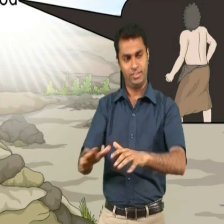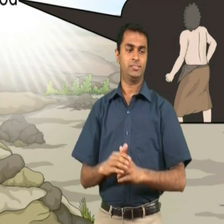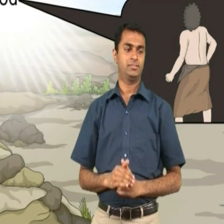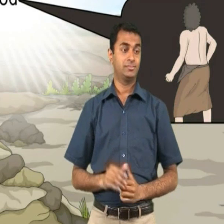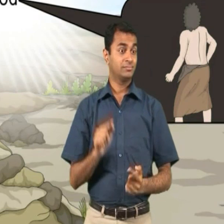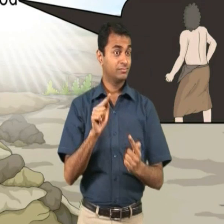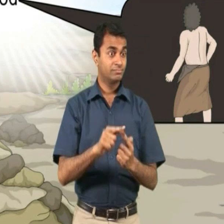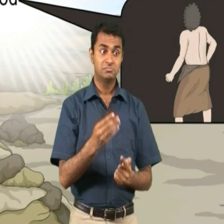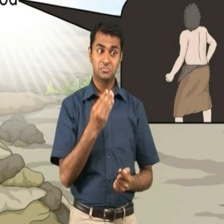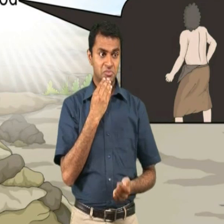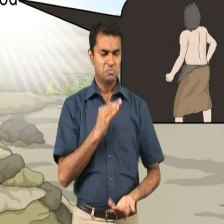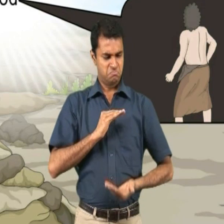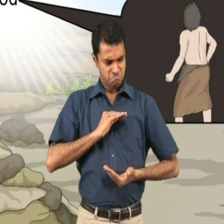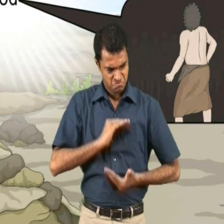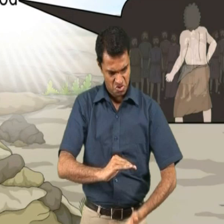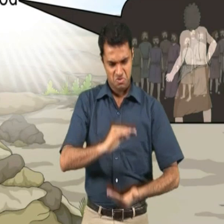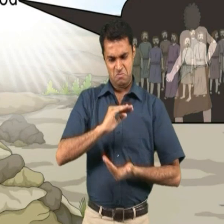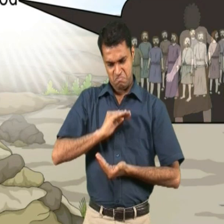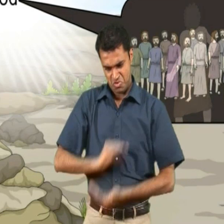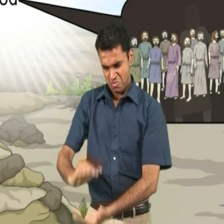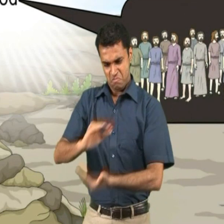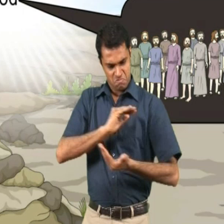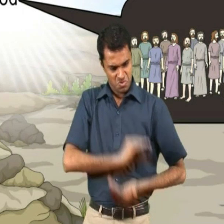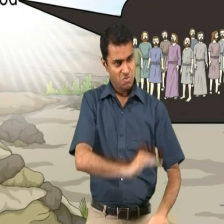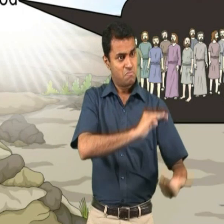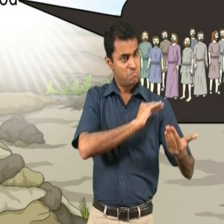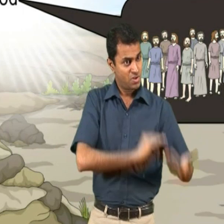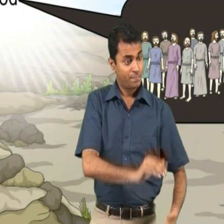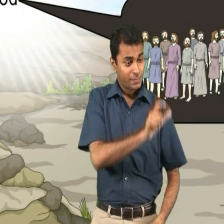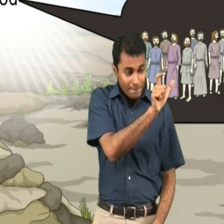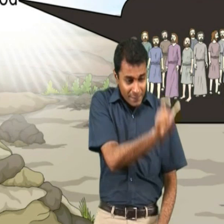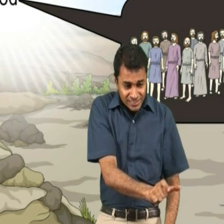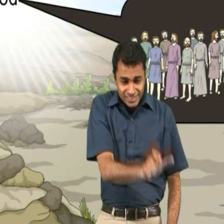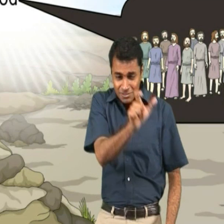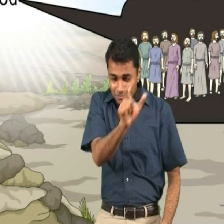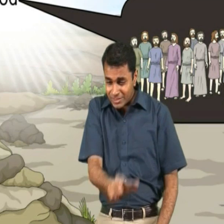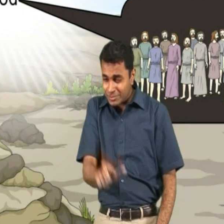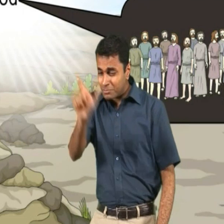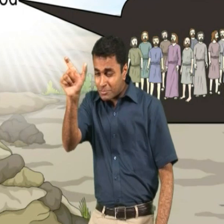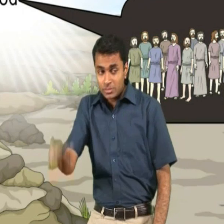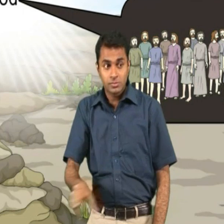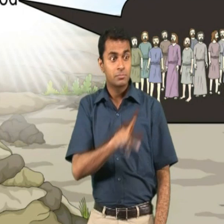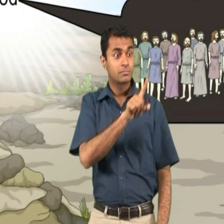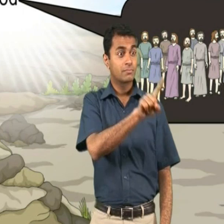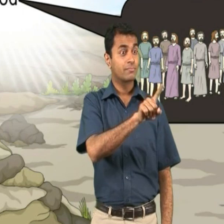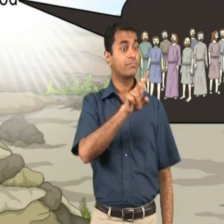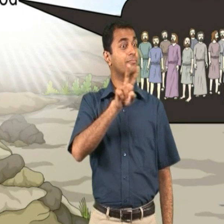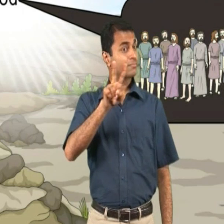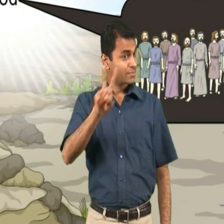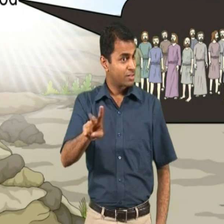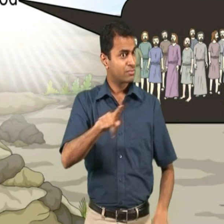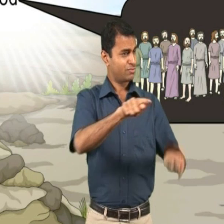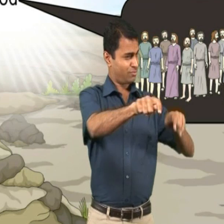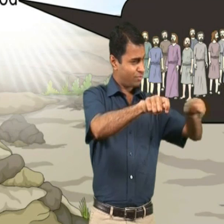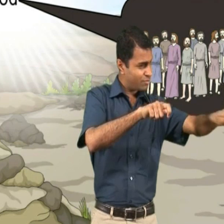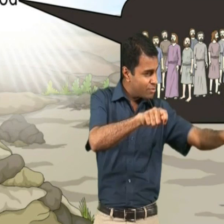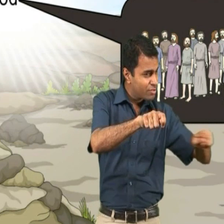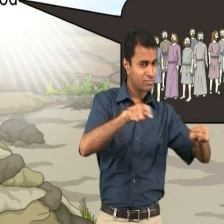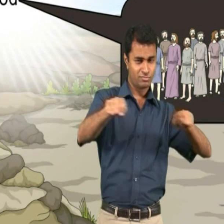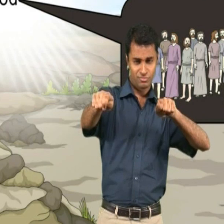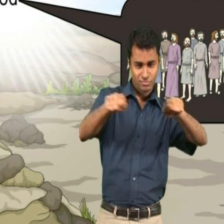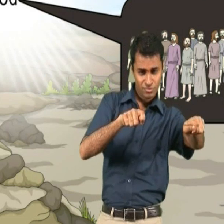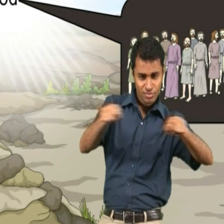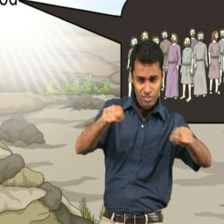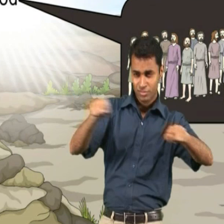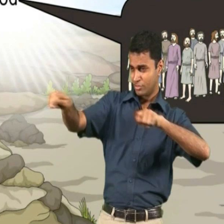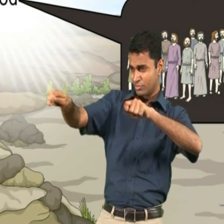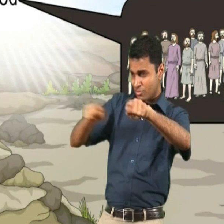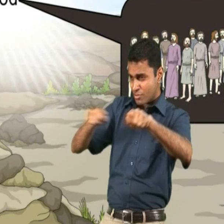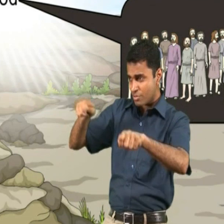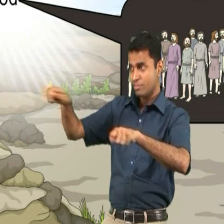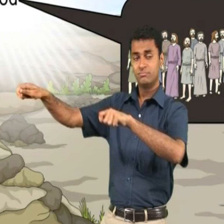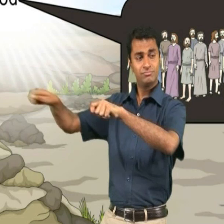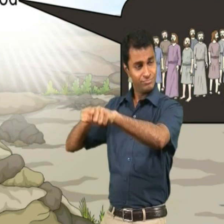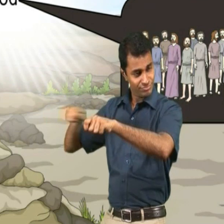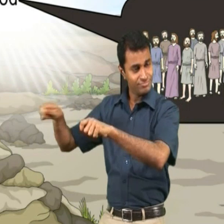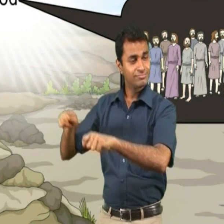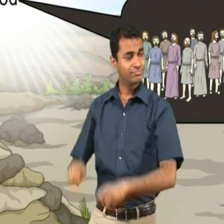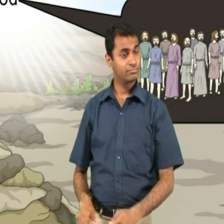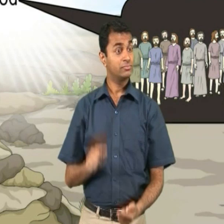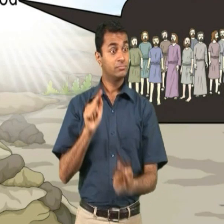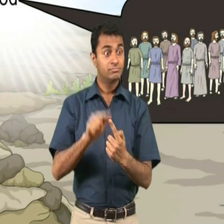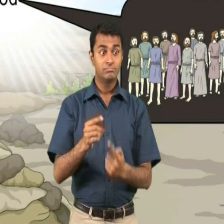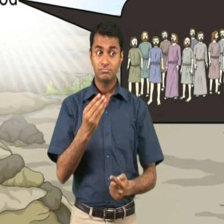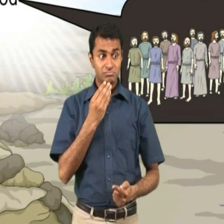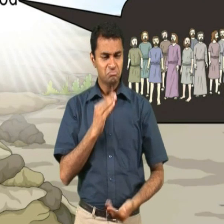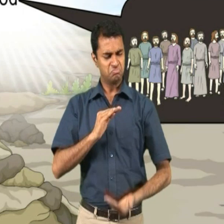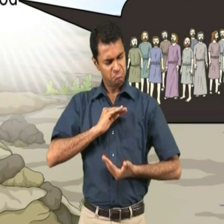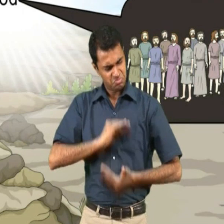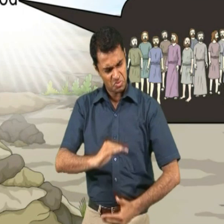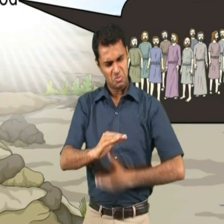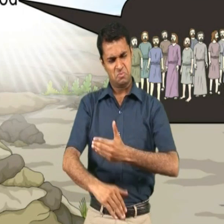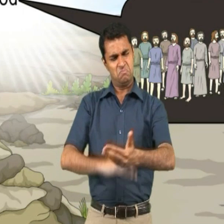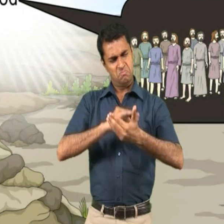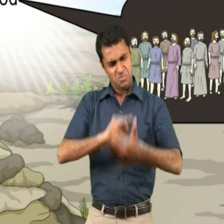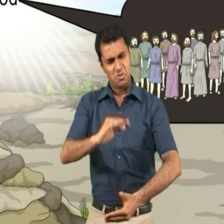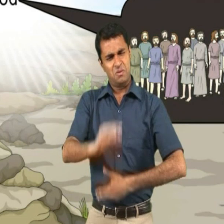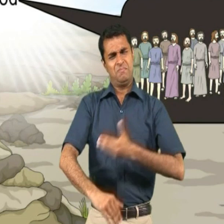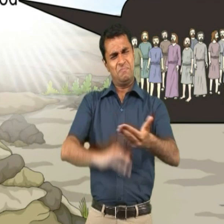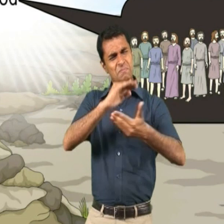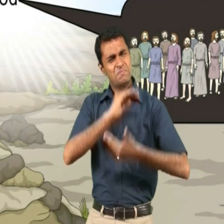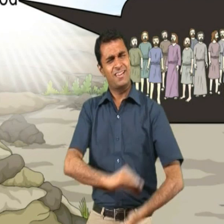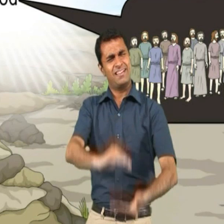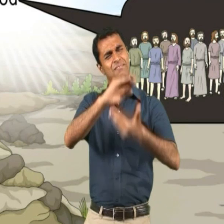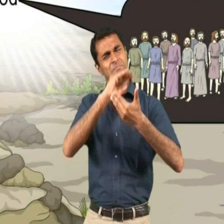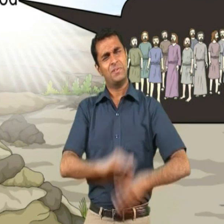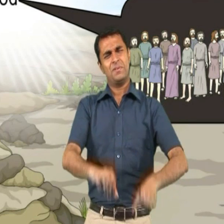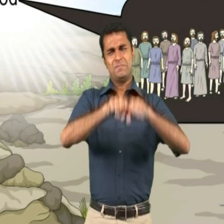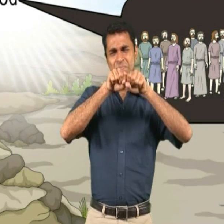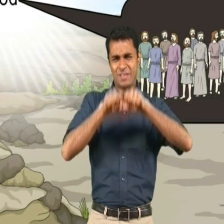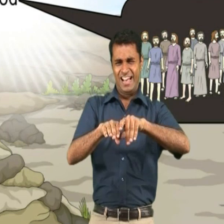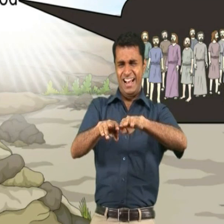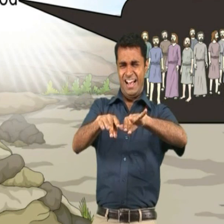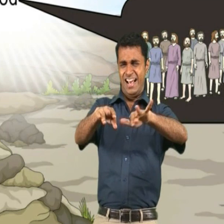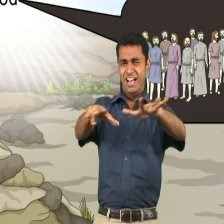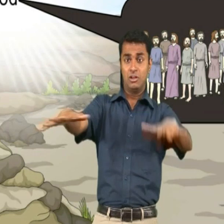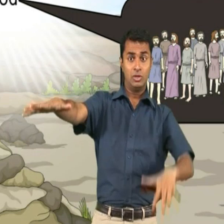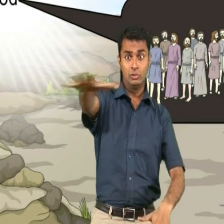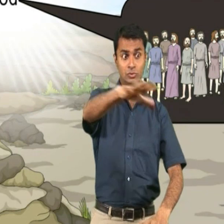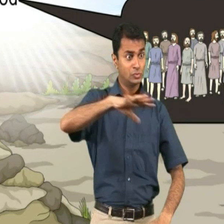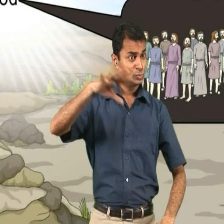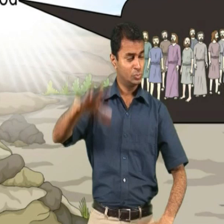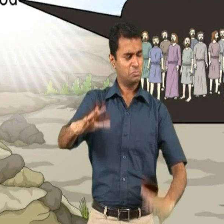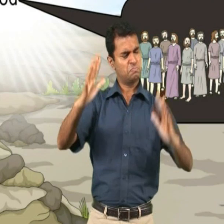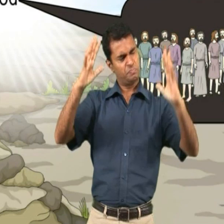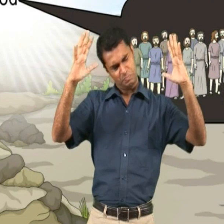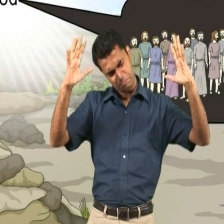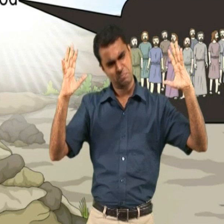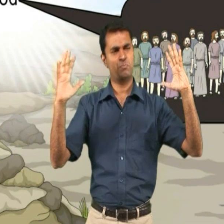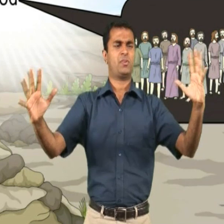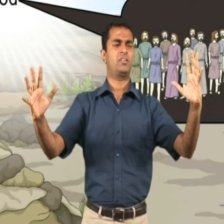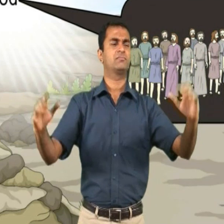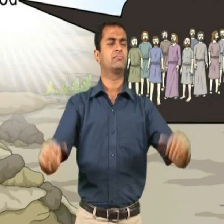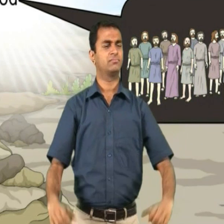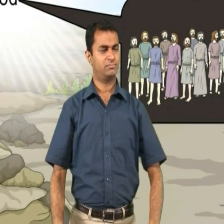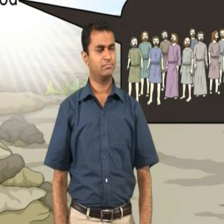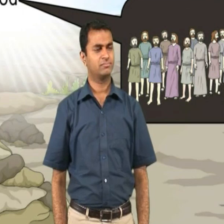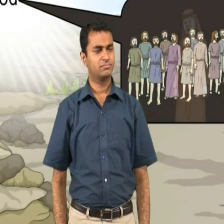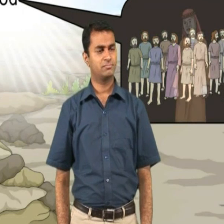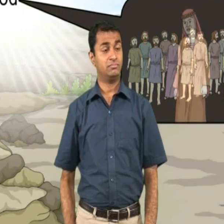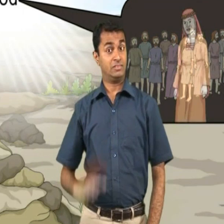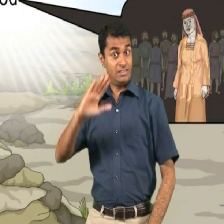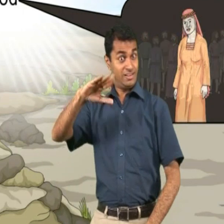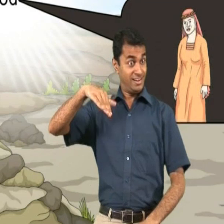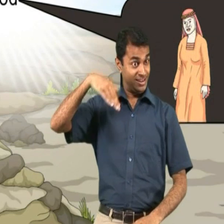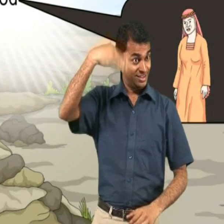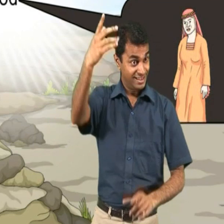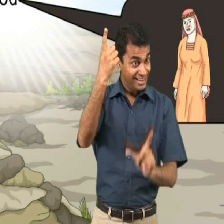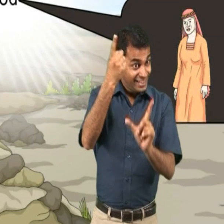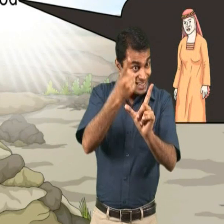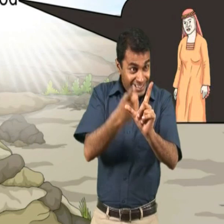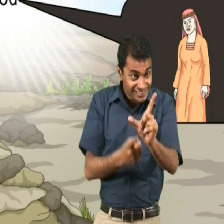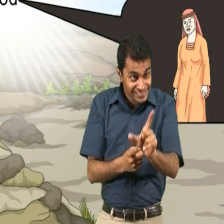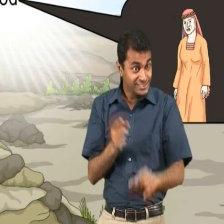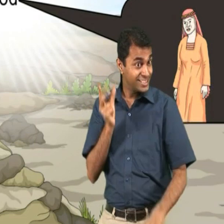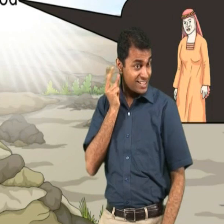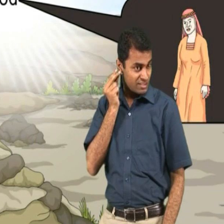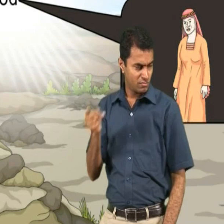He will become the father of twelve rulers, and I will make him into a great nation.